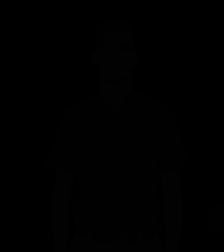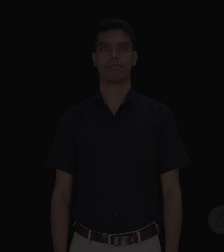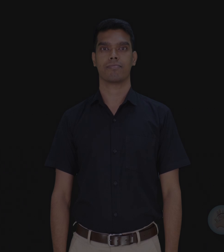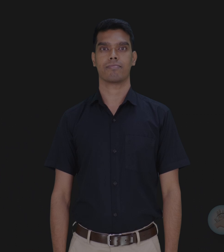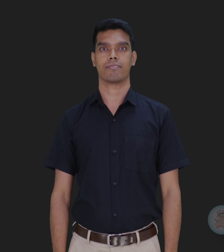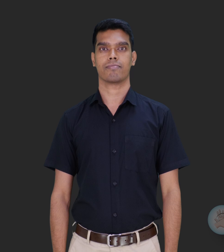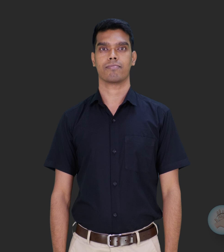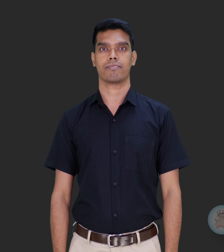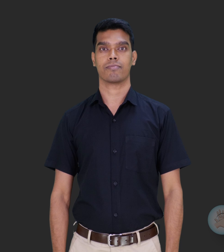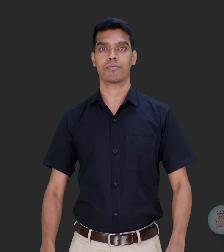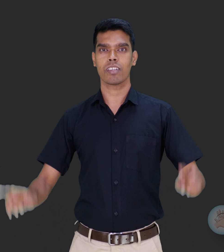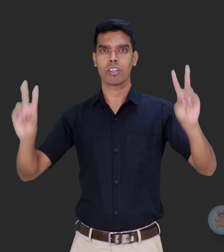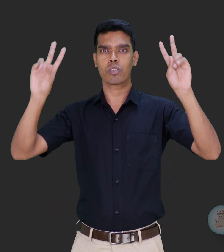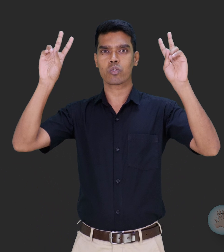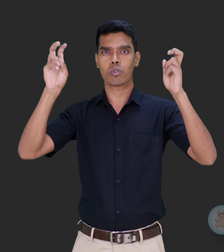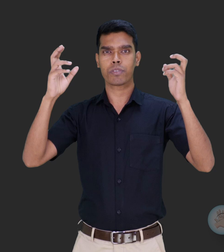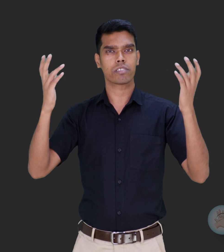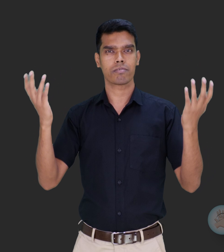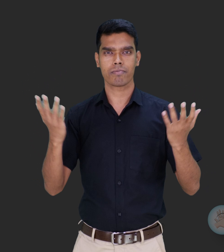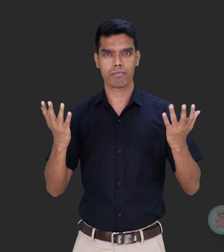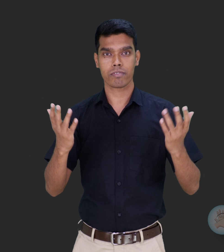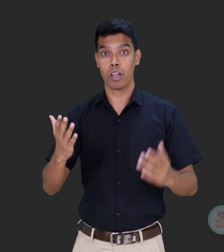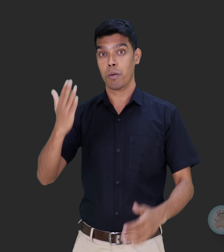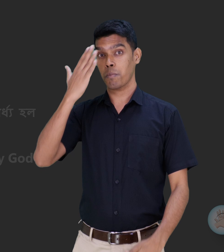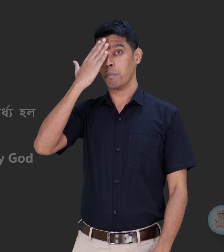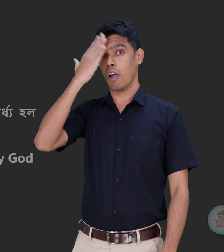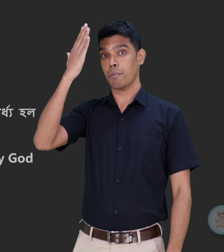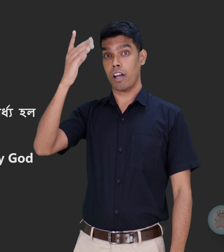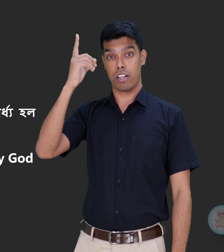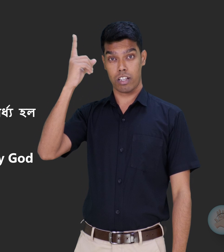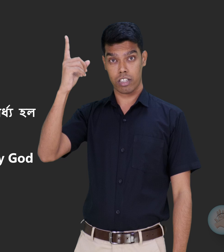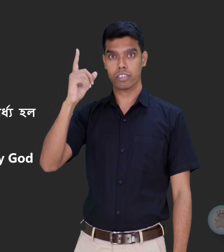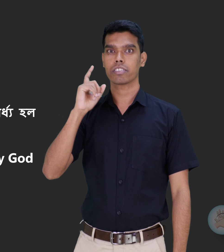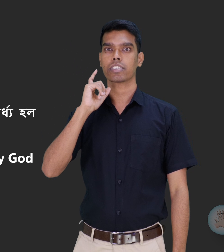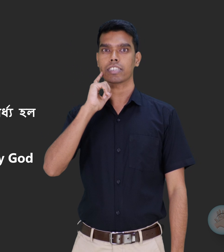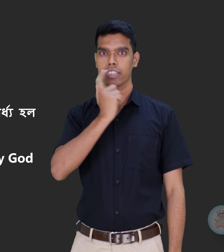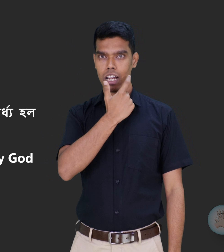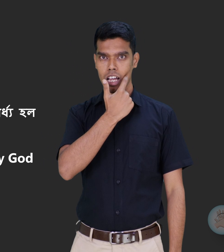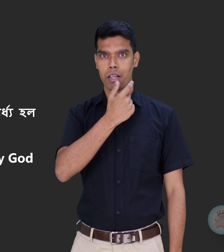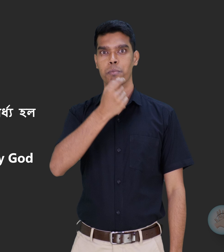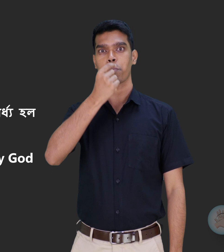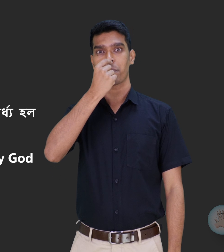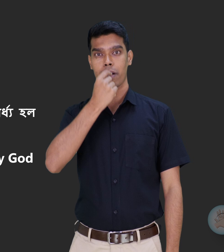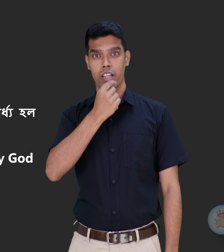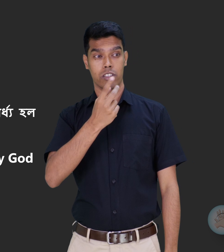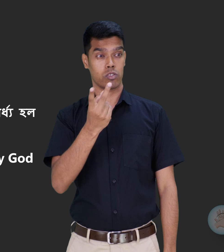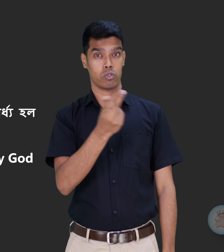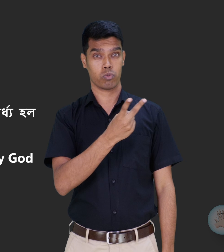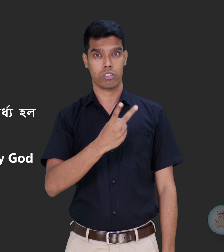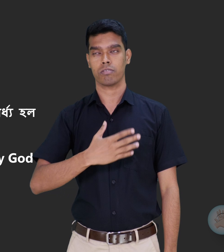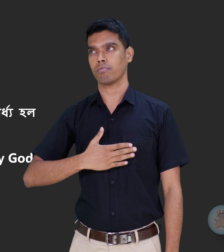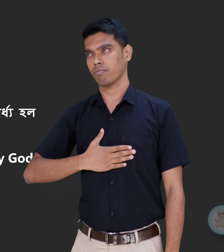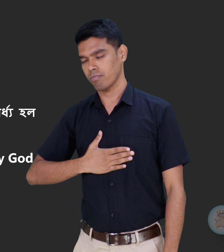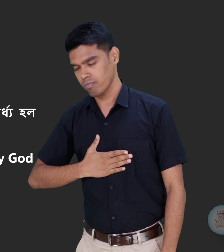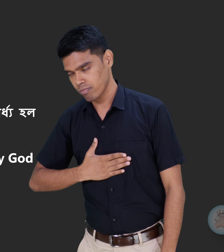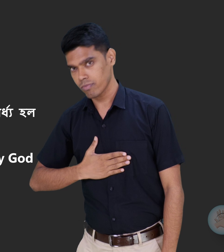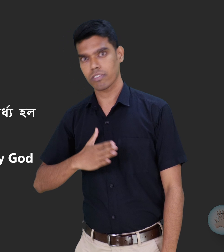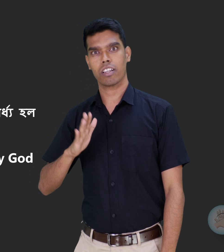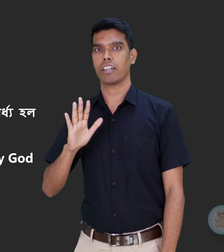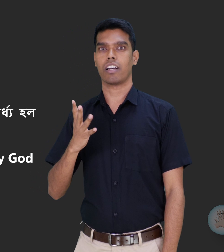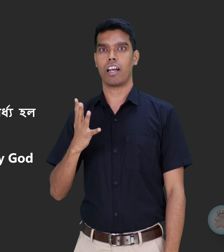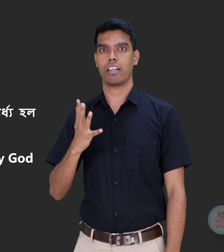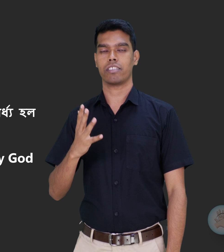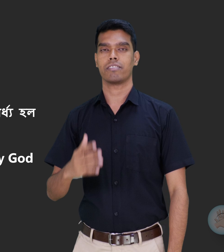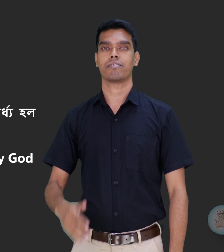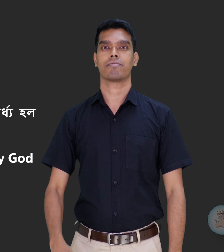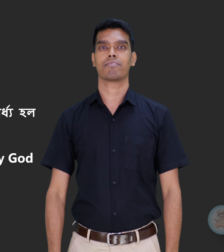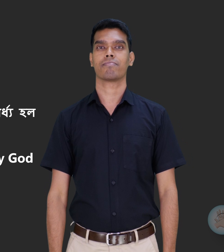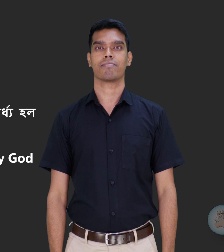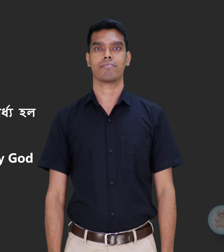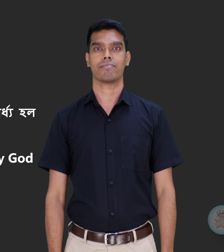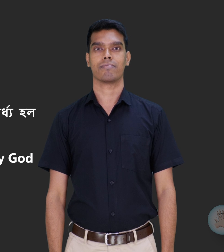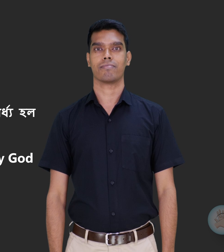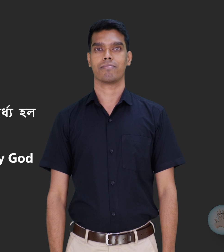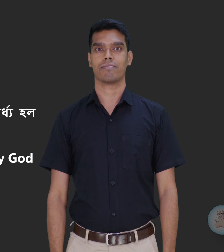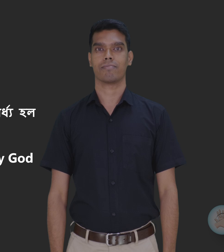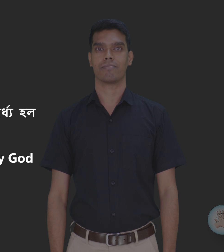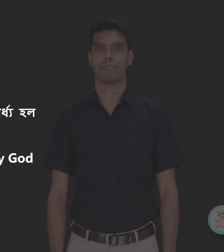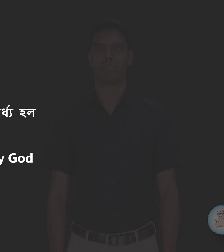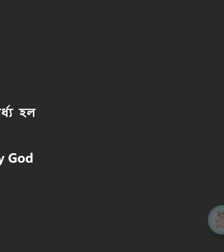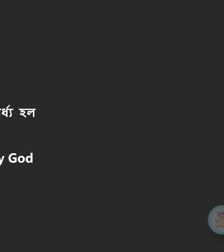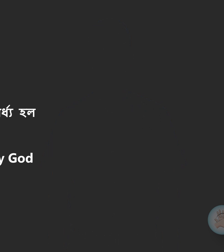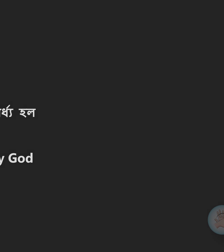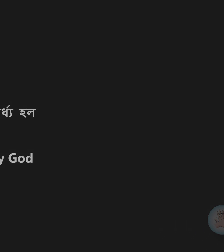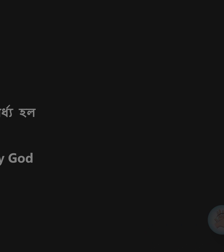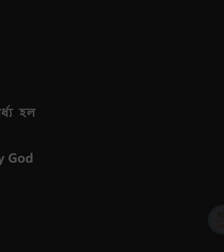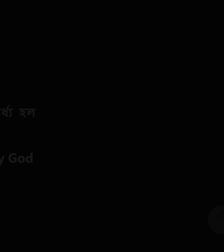Man and woman disobey God